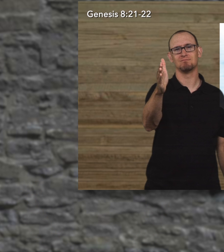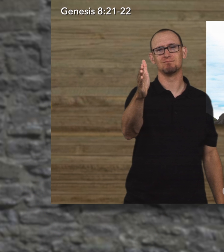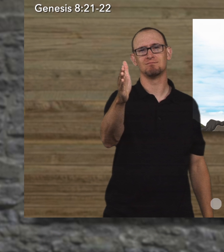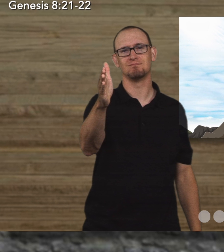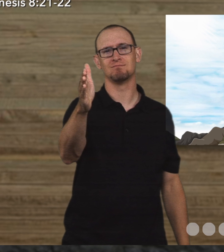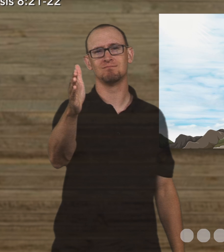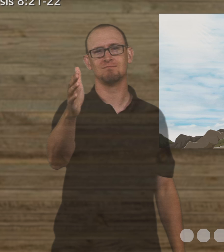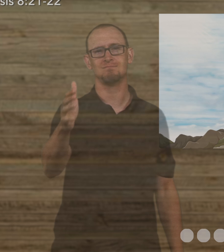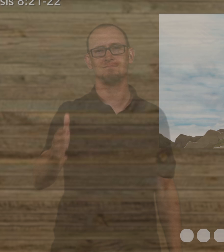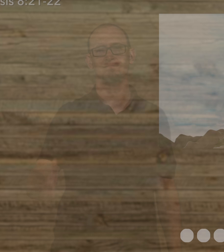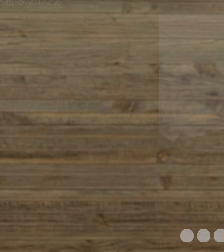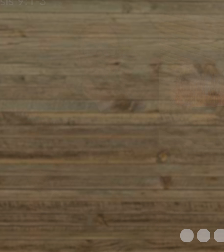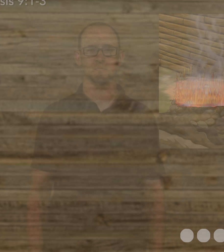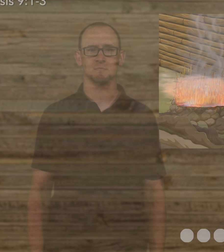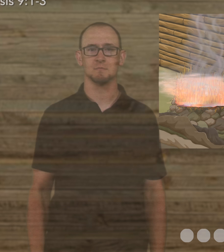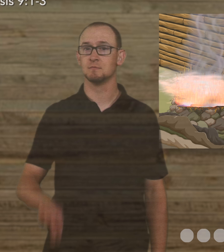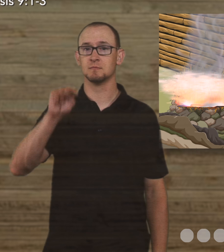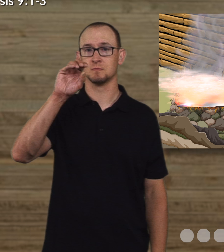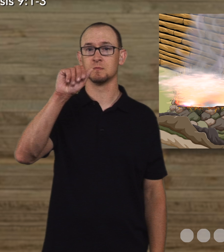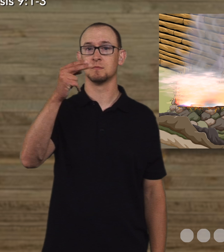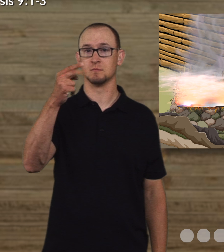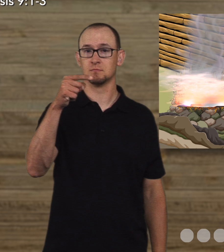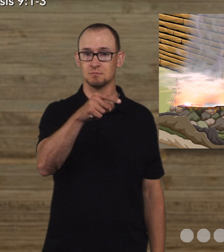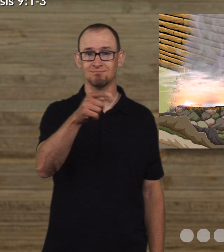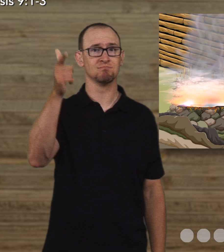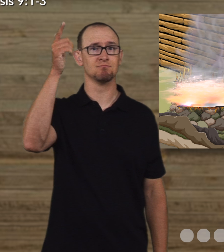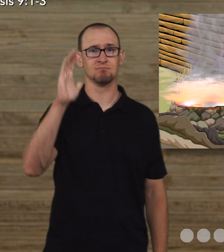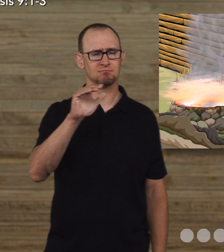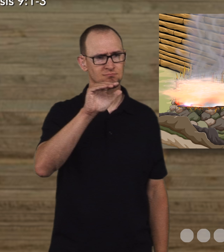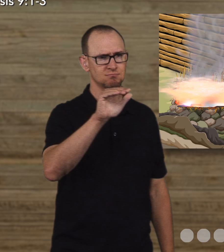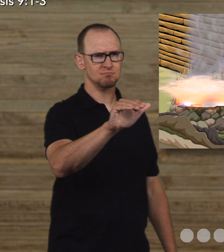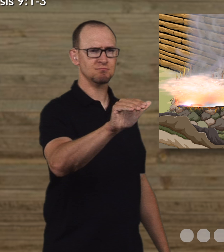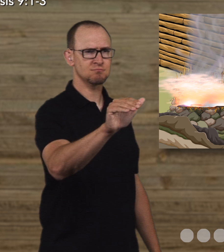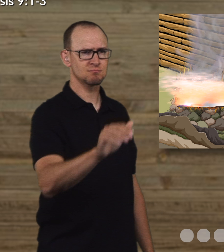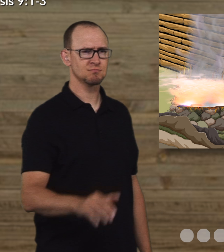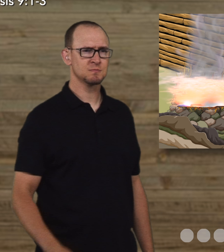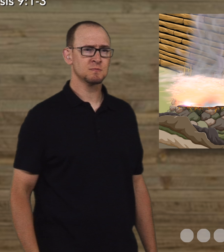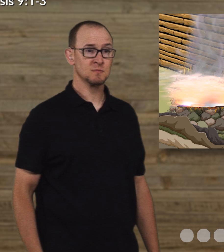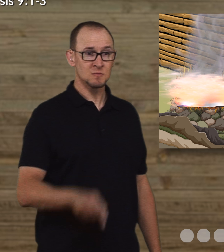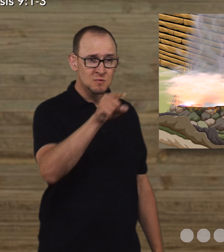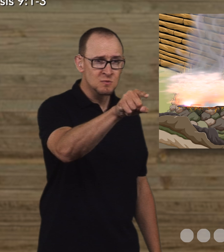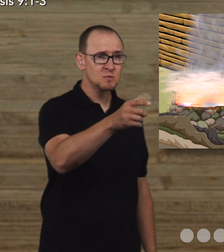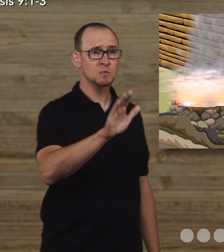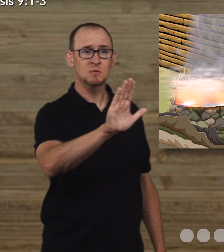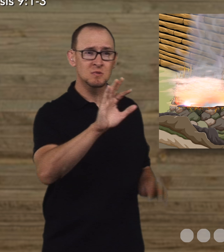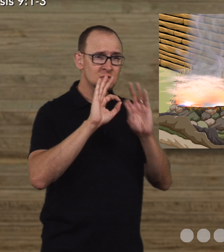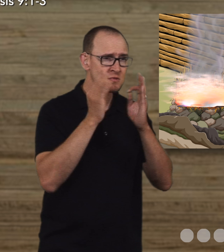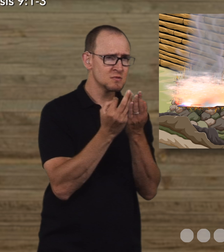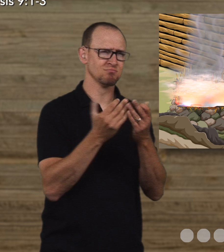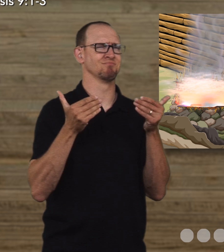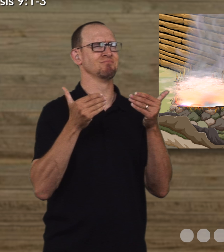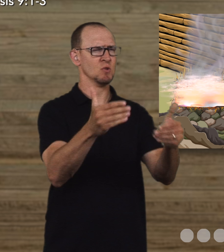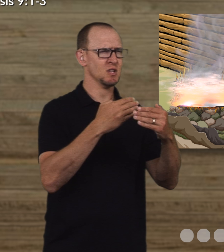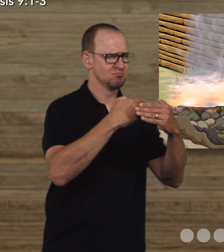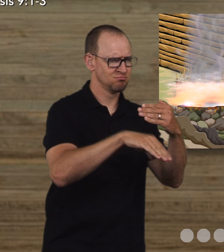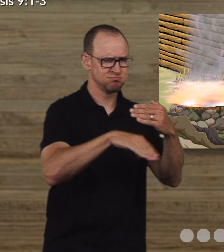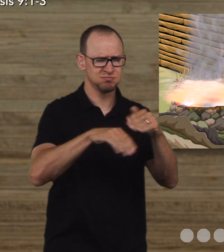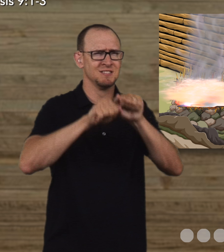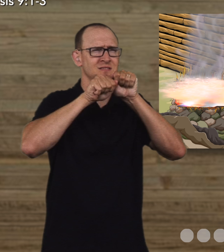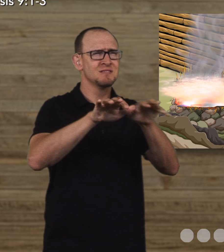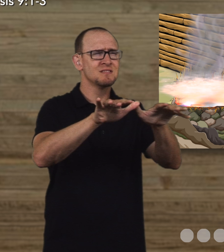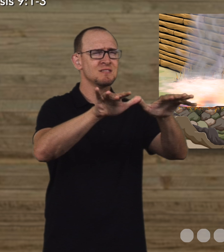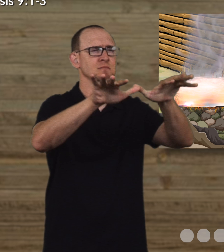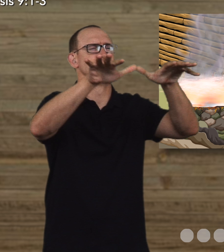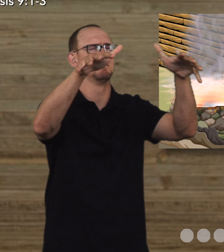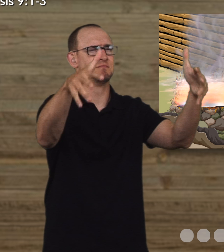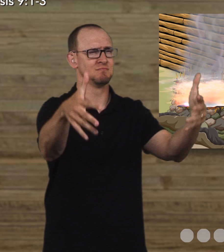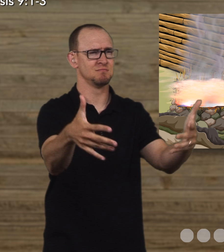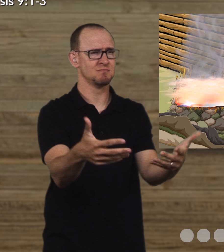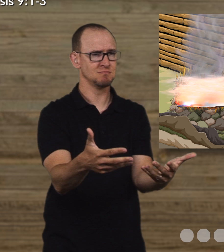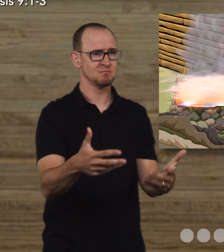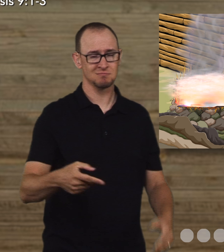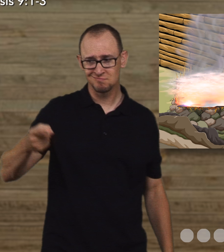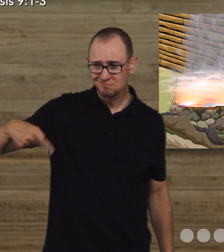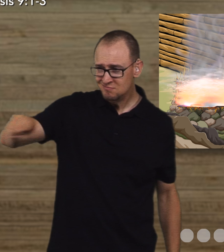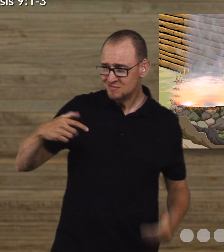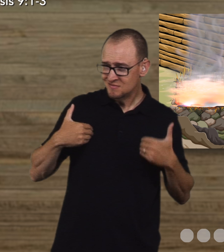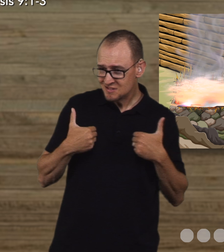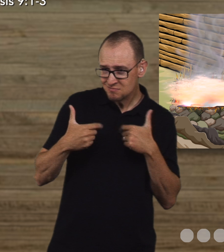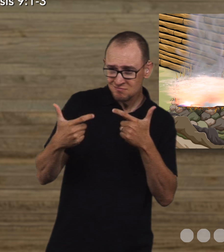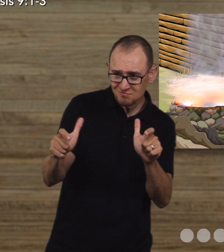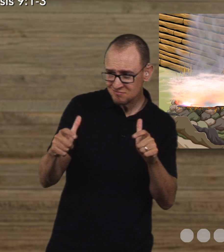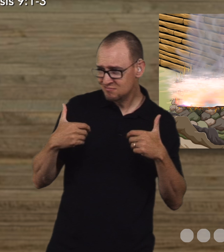And God blessed Noah and his sons and said to them, “Be fruitful and multiply and fill the earth.